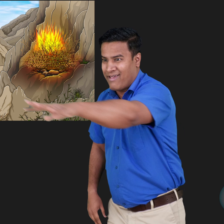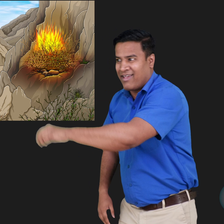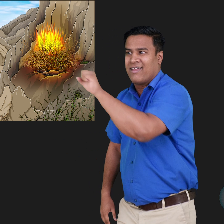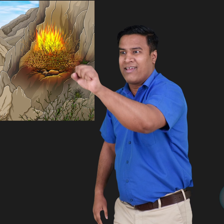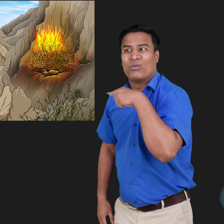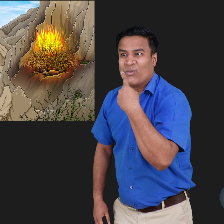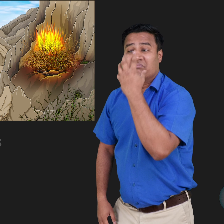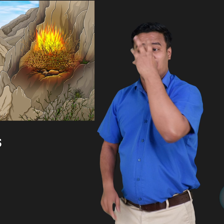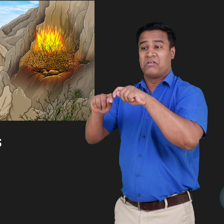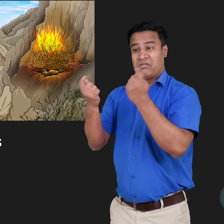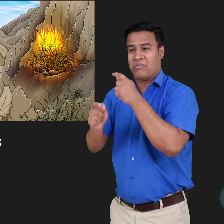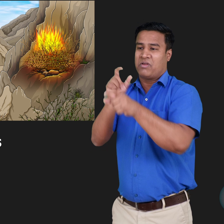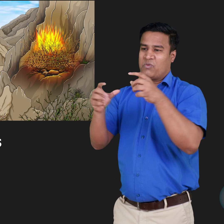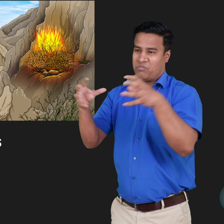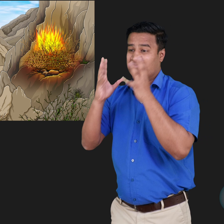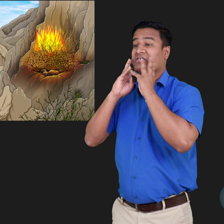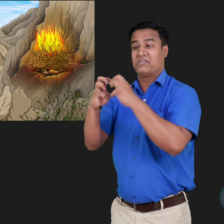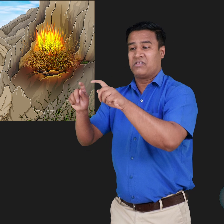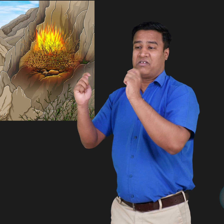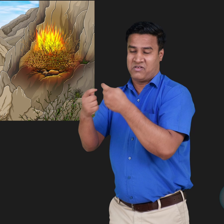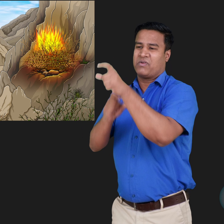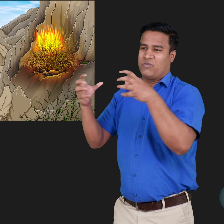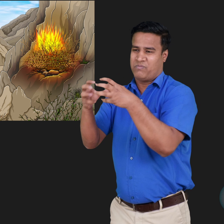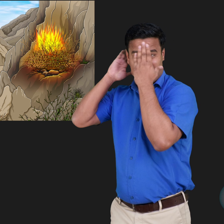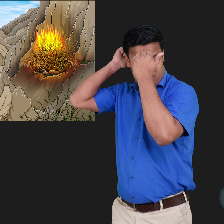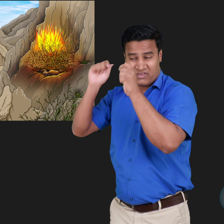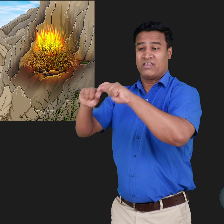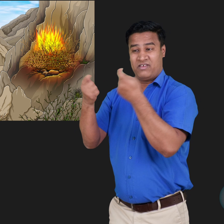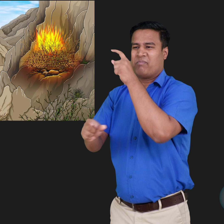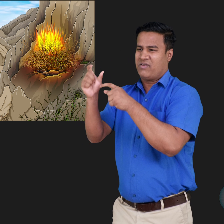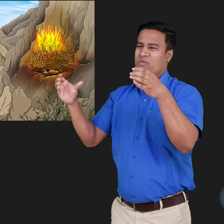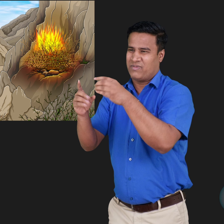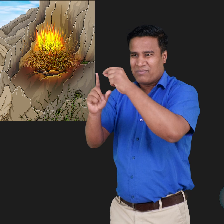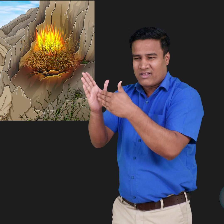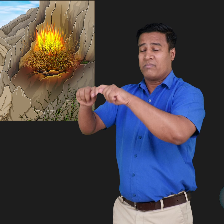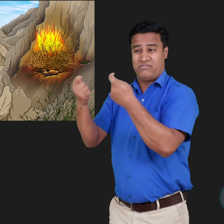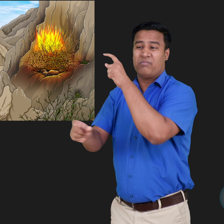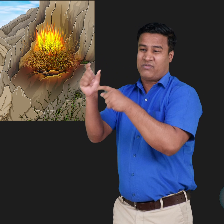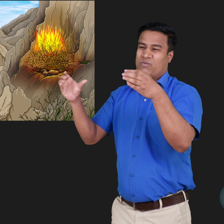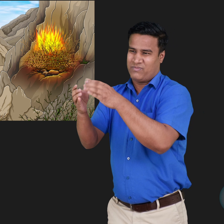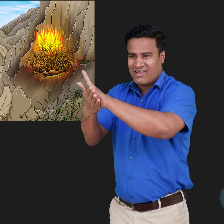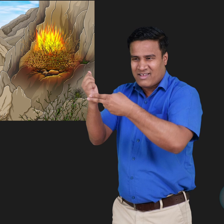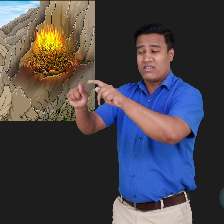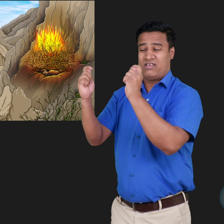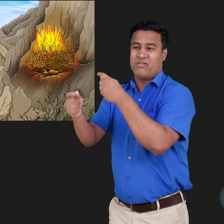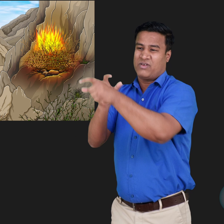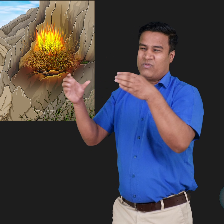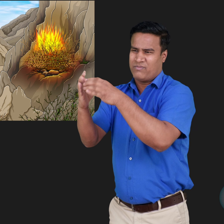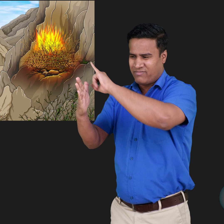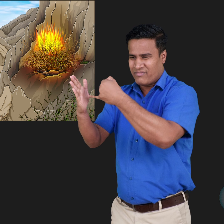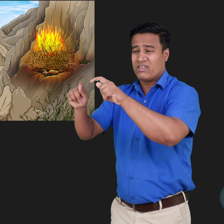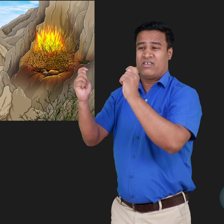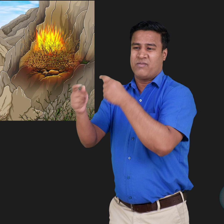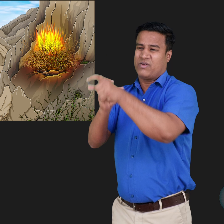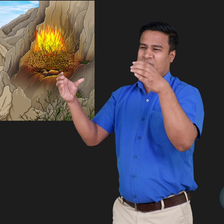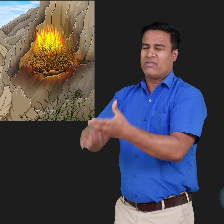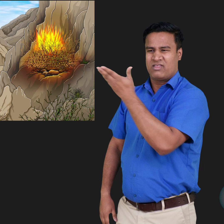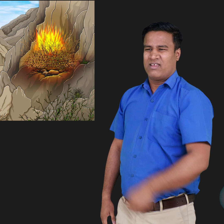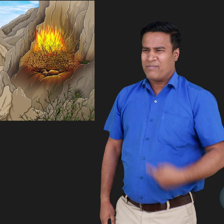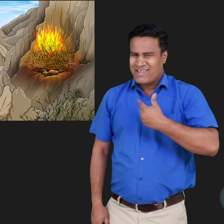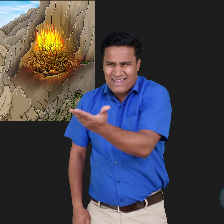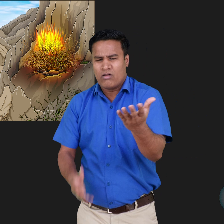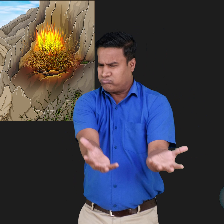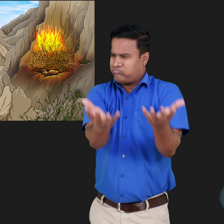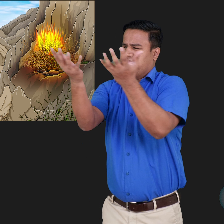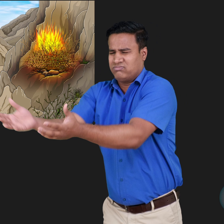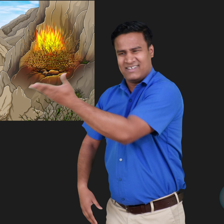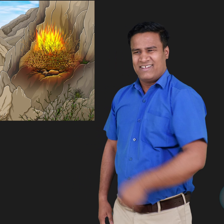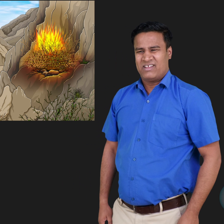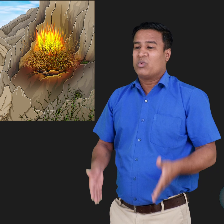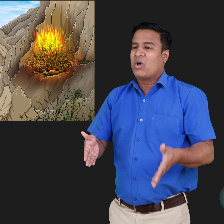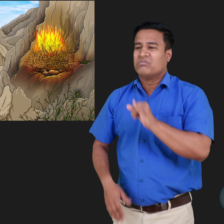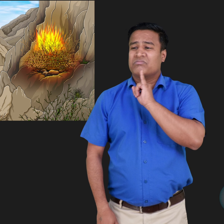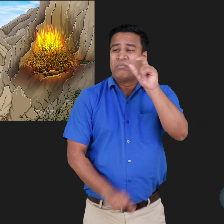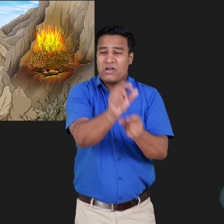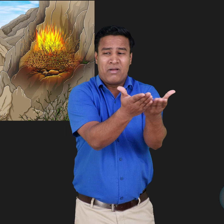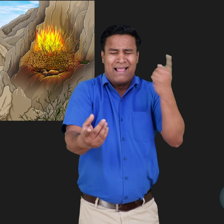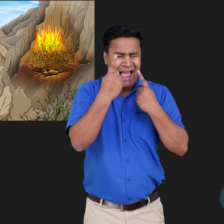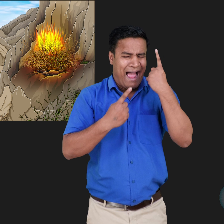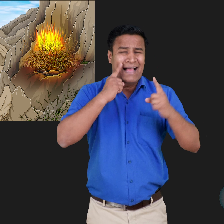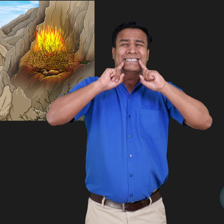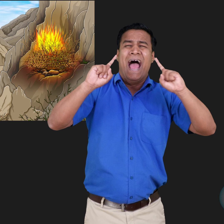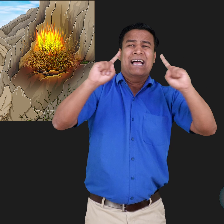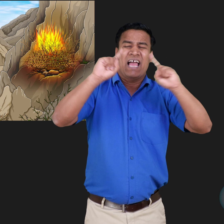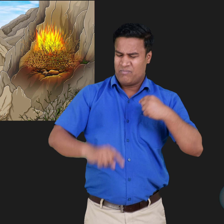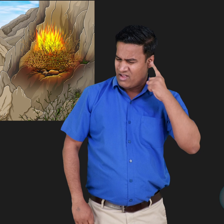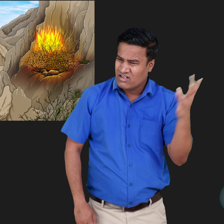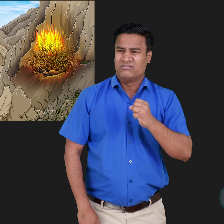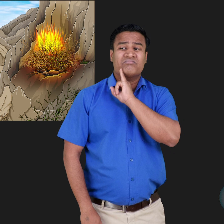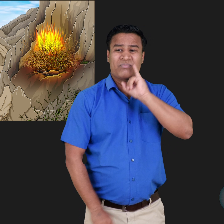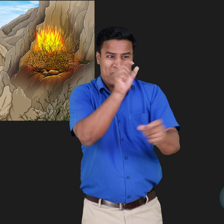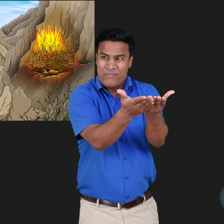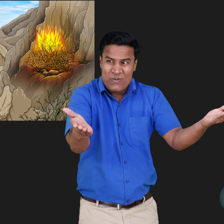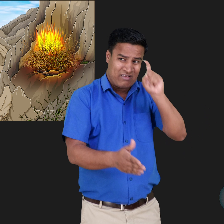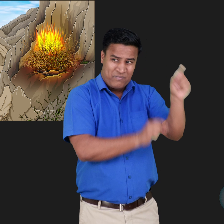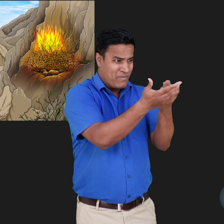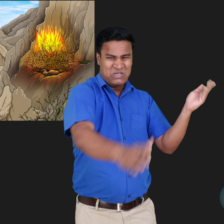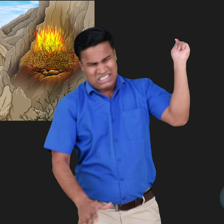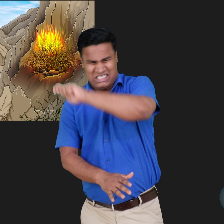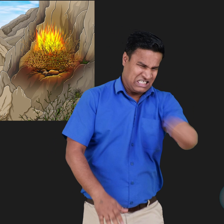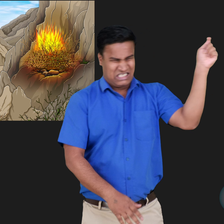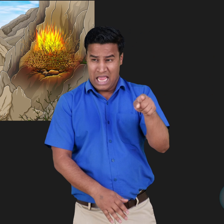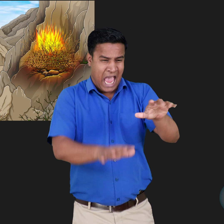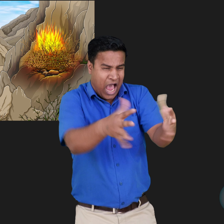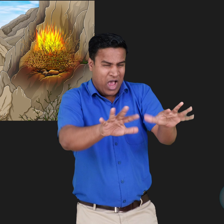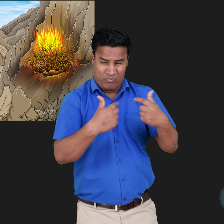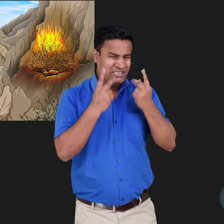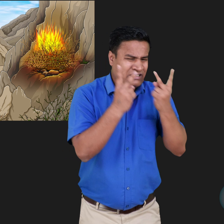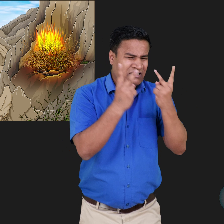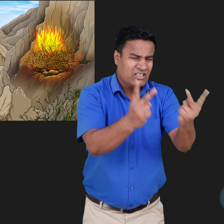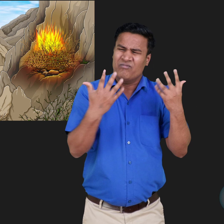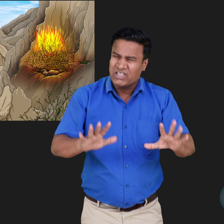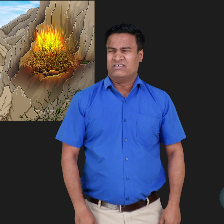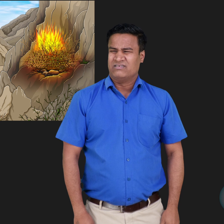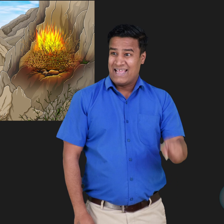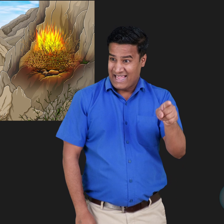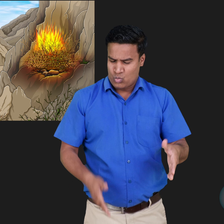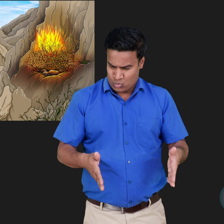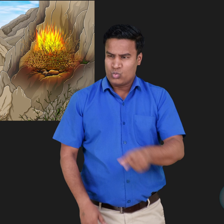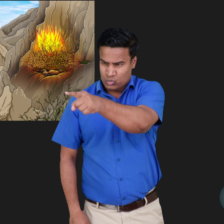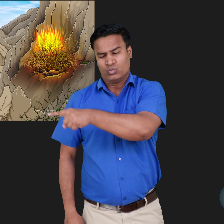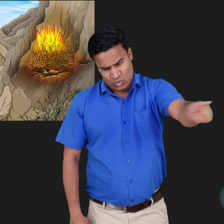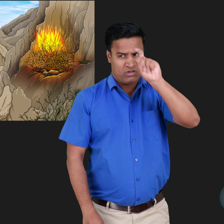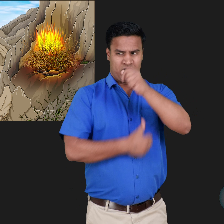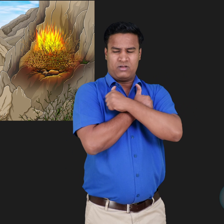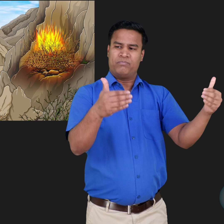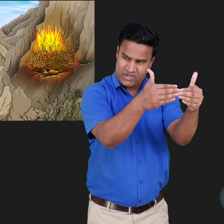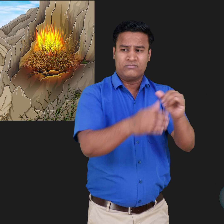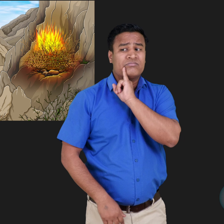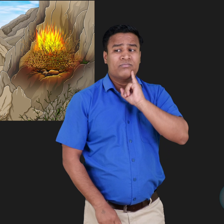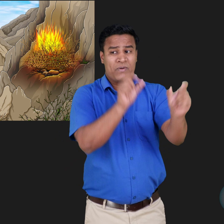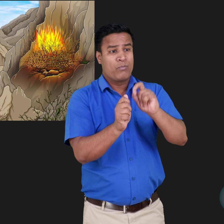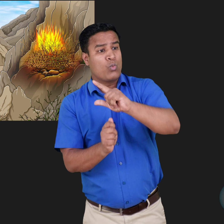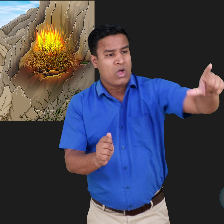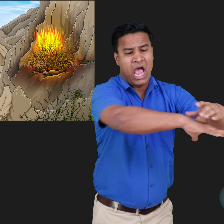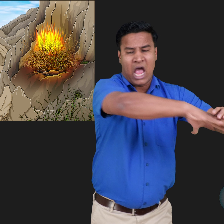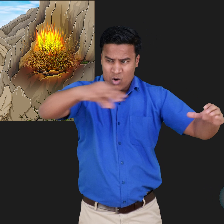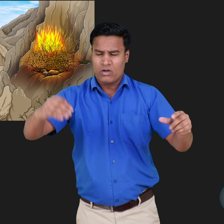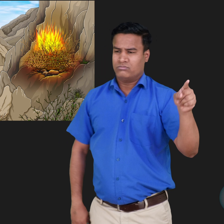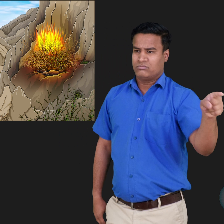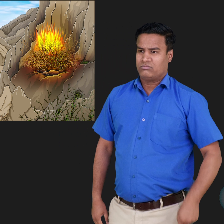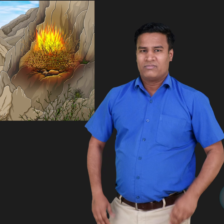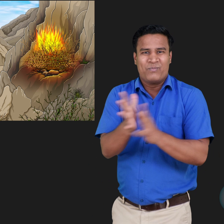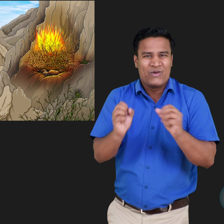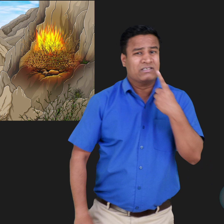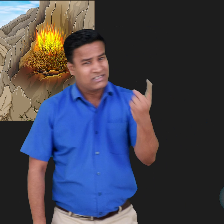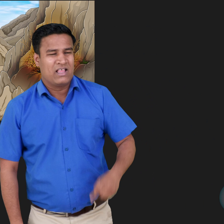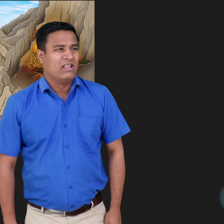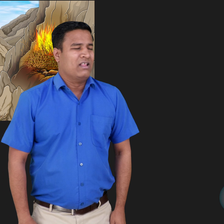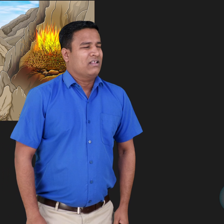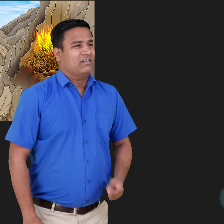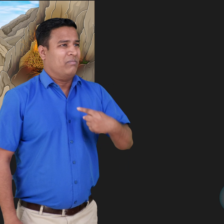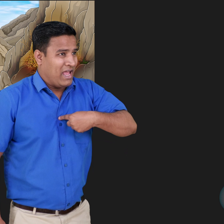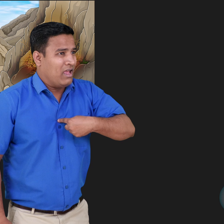I have come down to rescue them from the hand of the Egyptians and to bring them up out of that land to a good and spacious land, a land flowing with milk and honey—the home of the Canaanites, Hittites, Amorites, Perizzites, Hivites, and Jebusites. And now the cry of the Israelites has reached Me, and I have seen how severely the Egyptians are oppressing them.